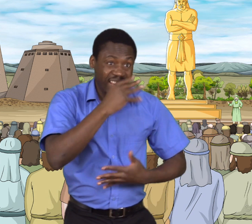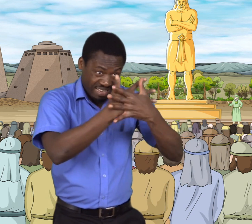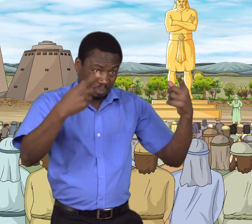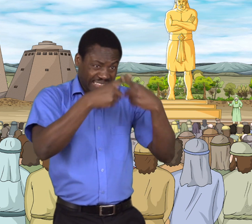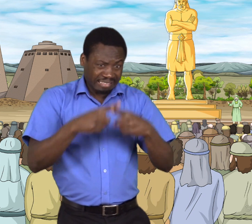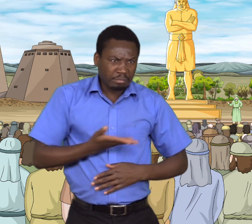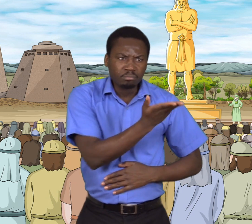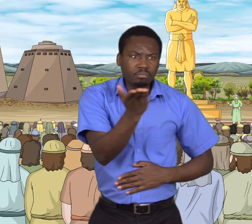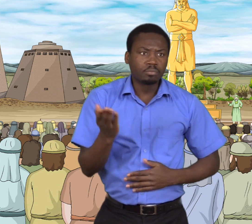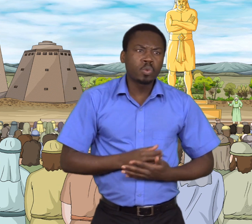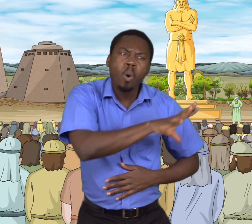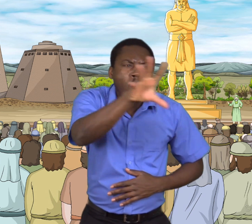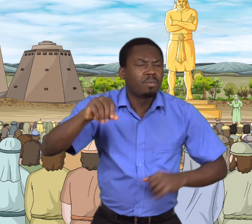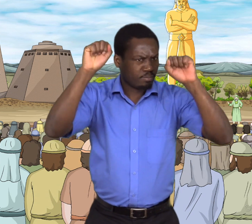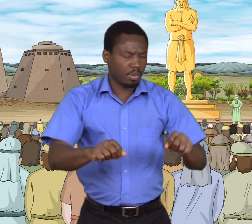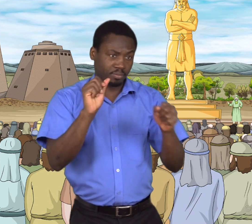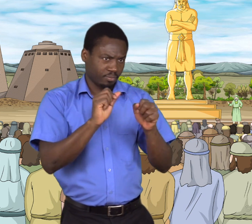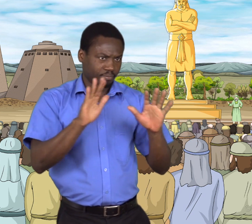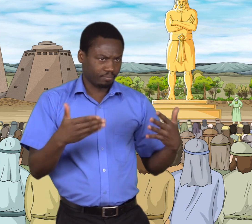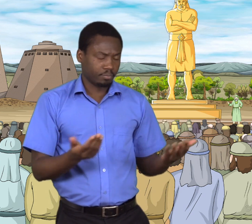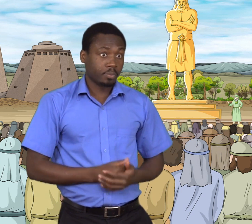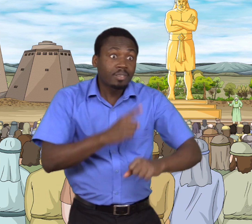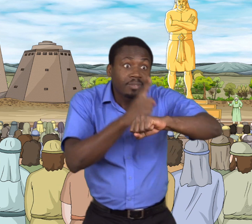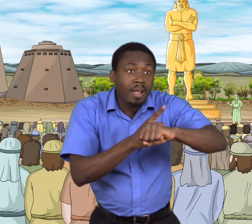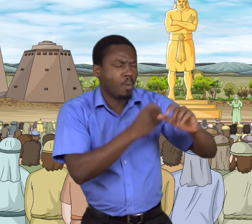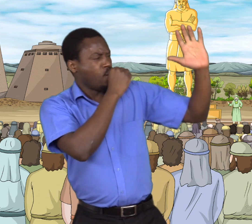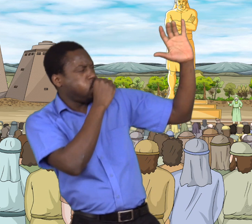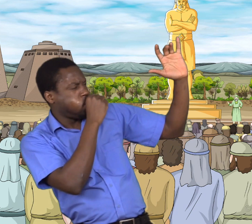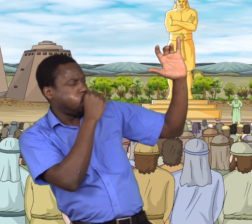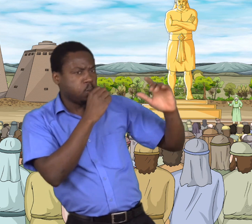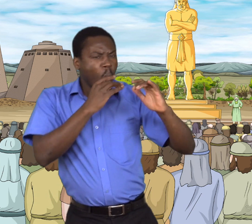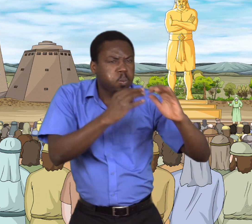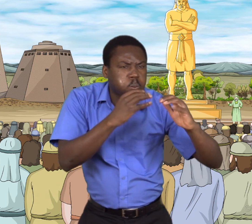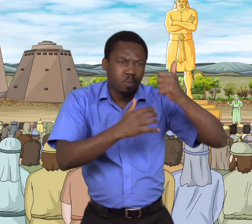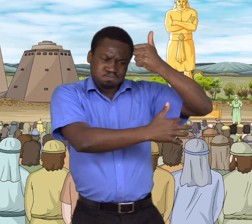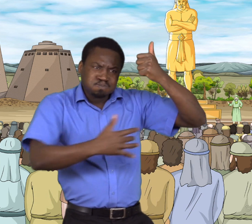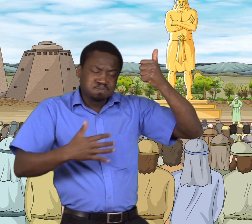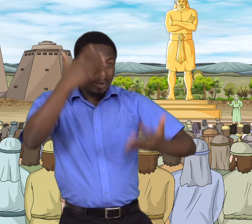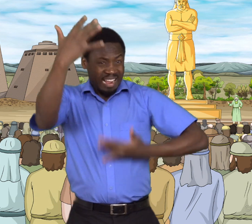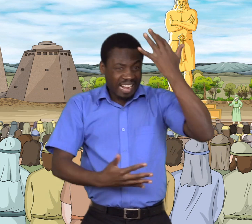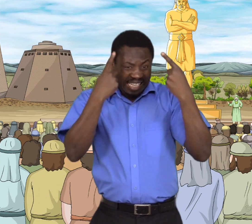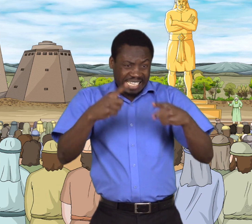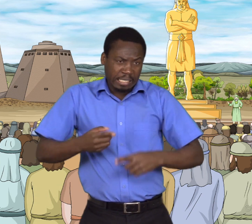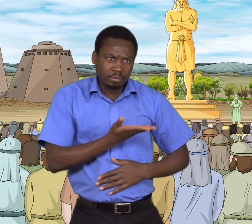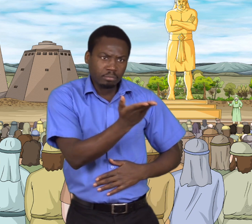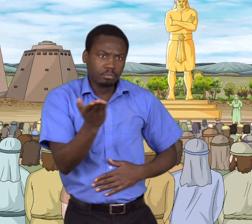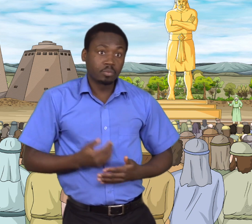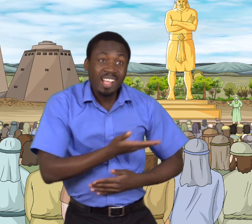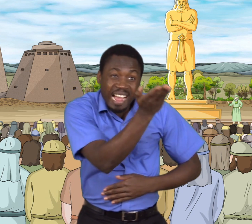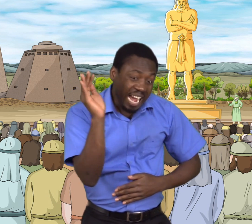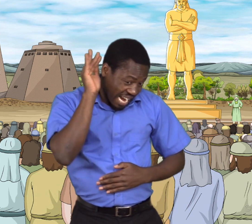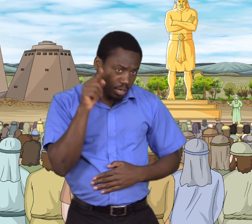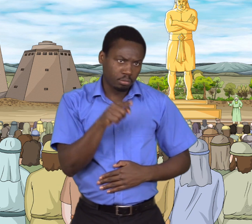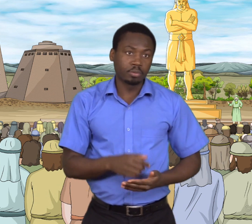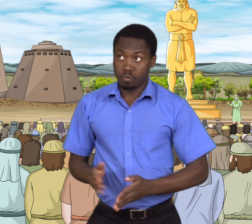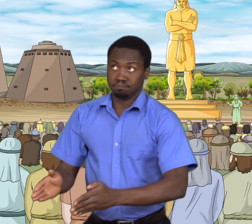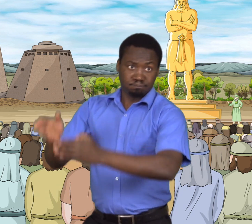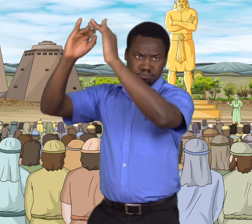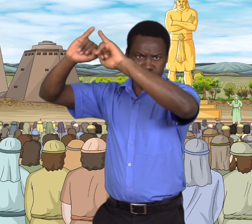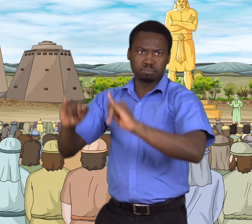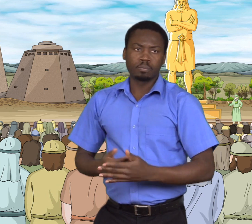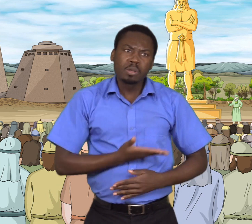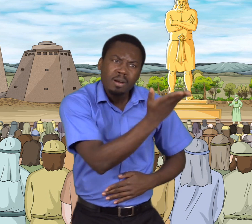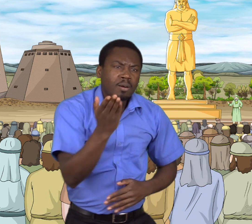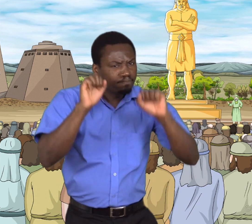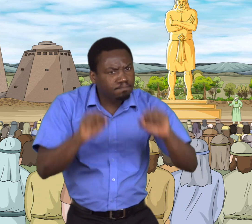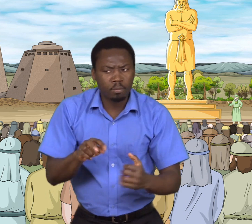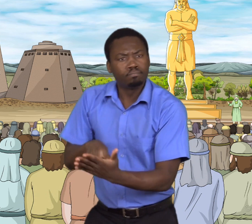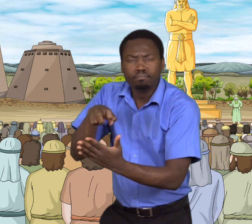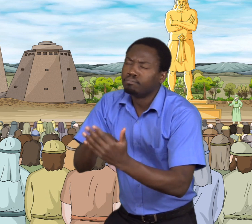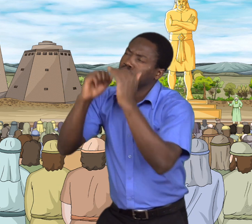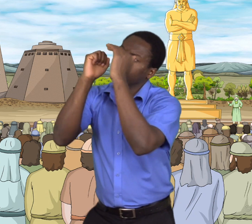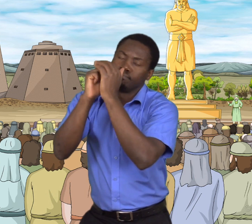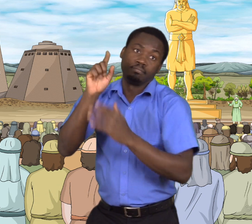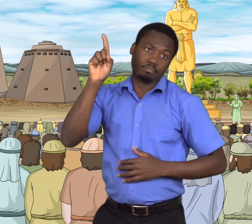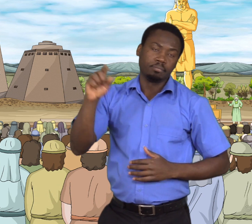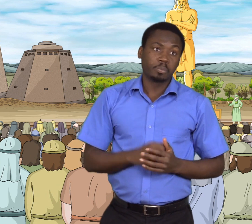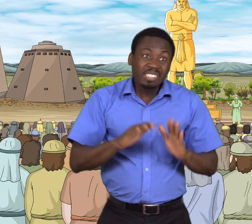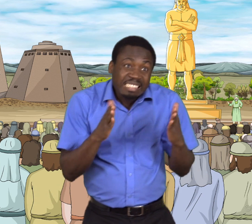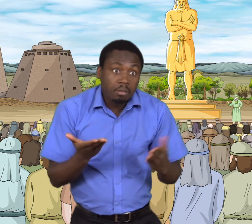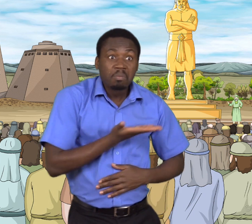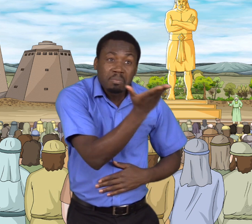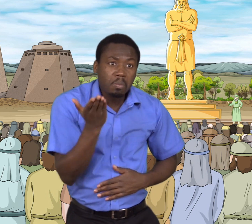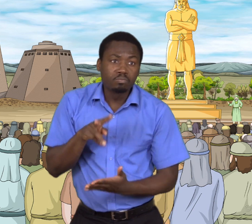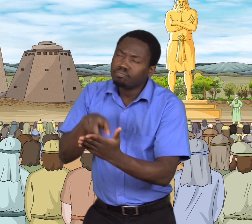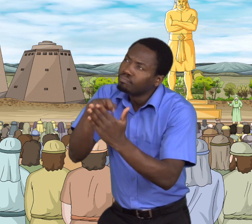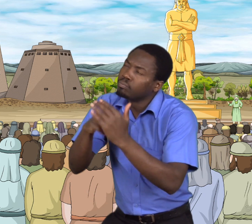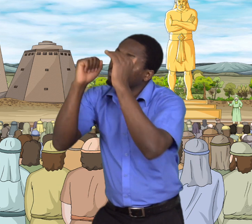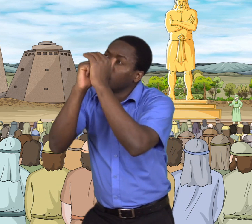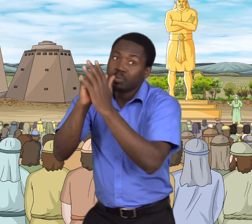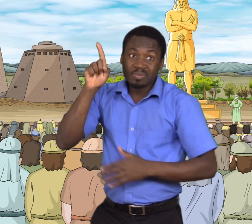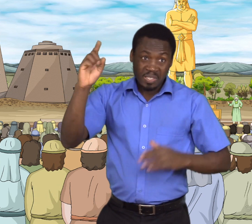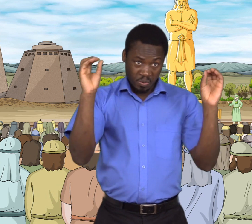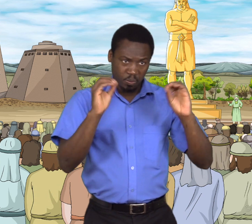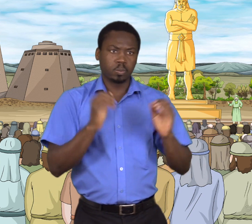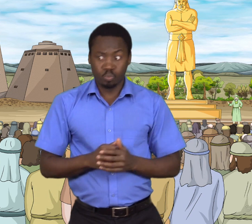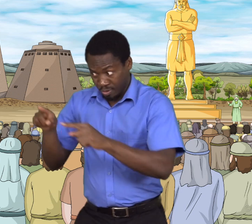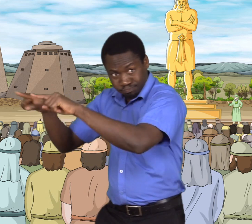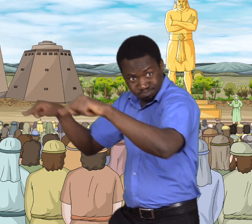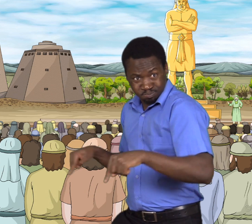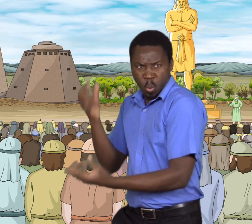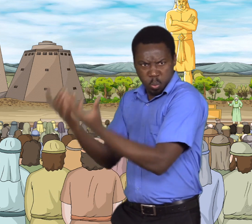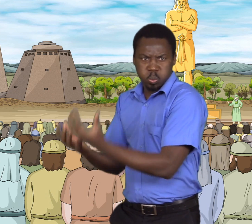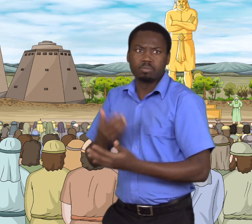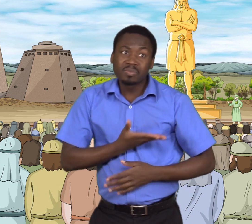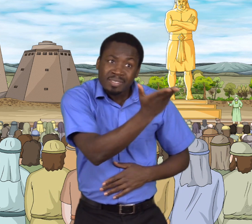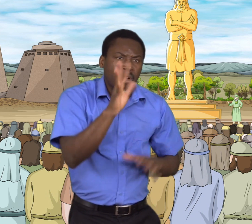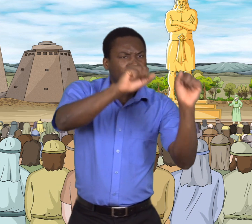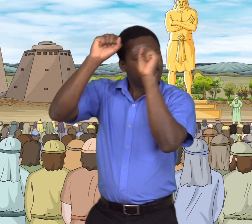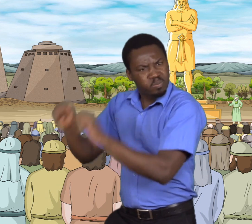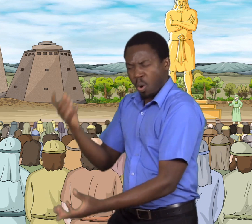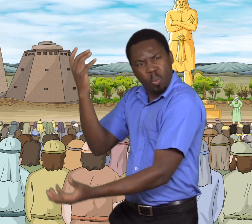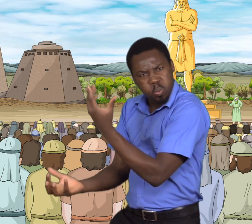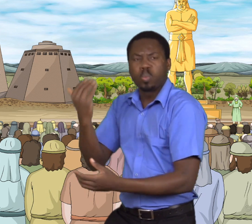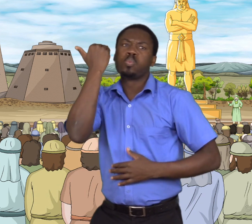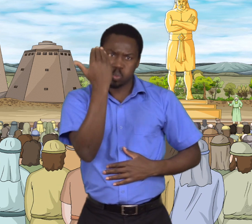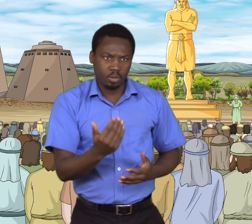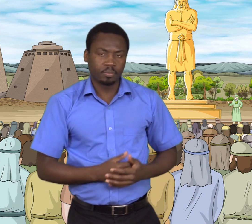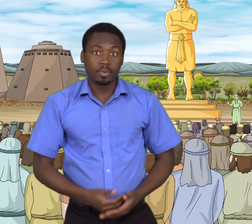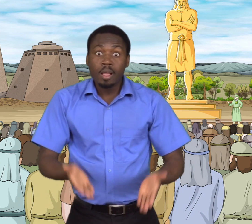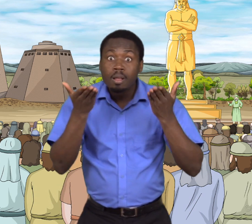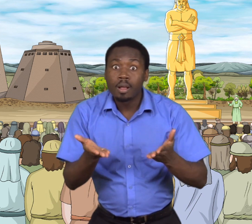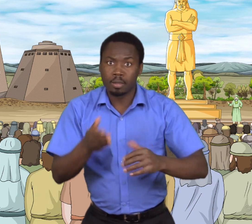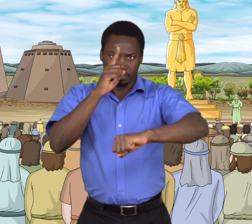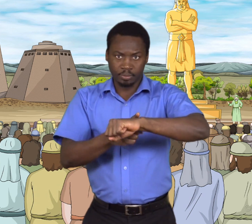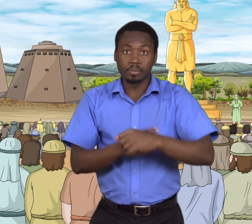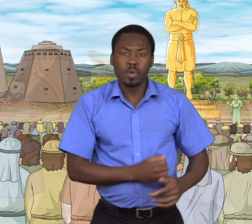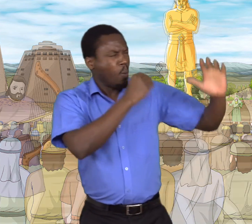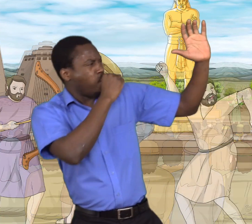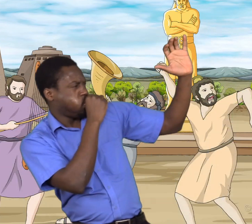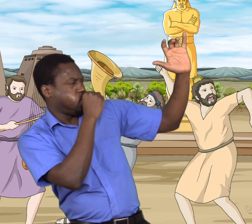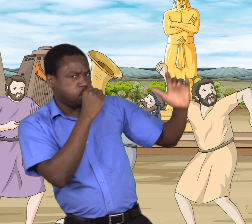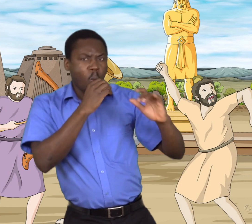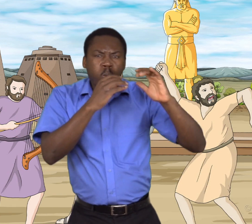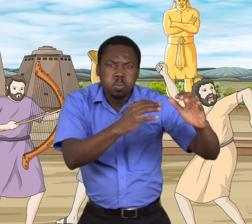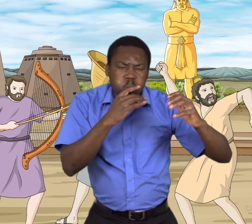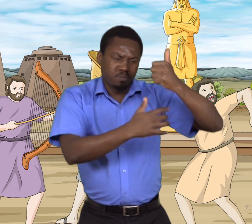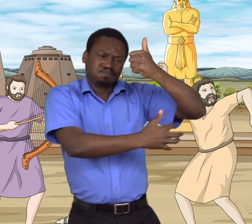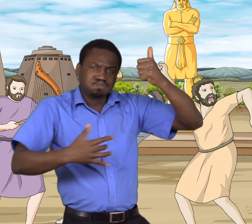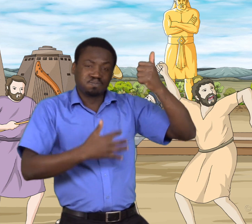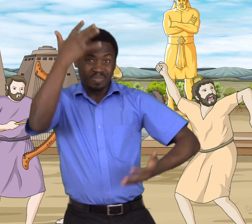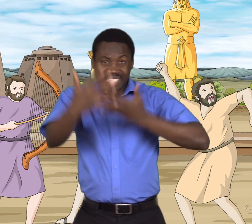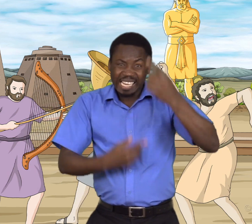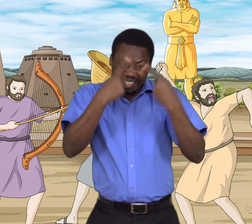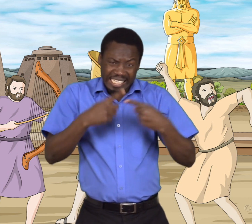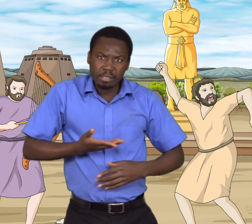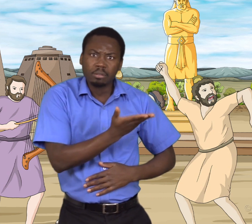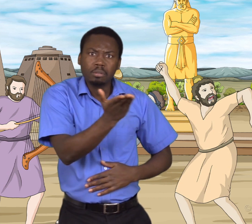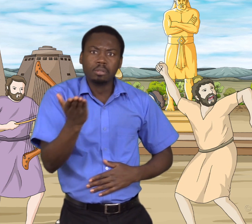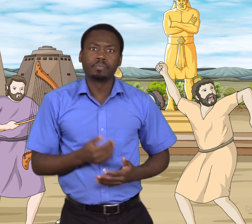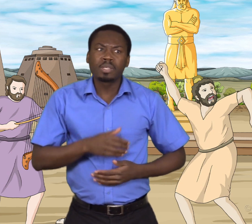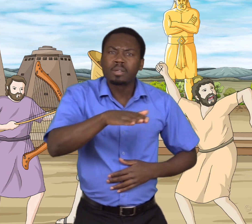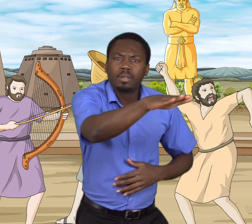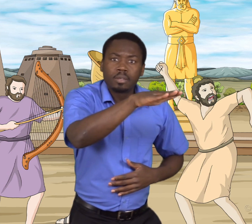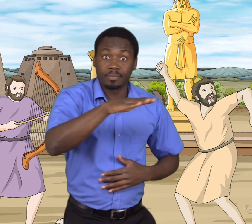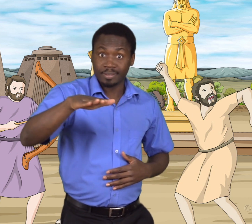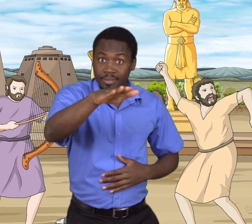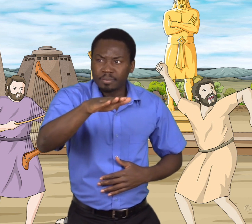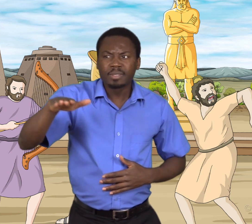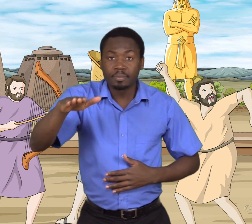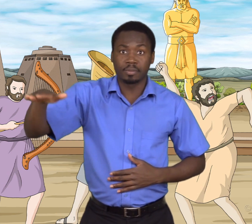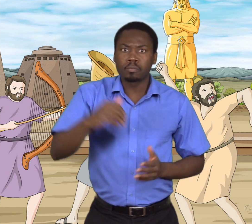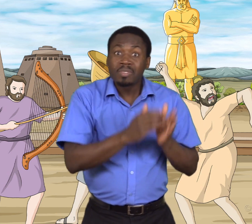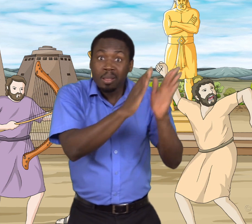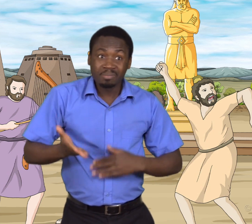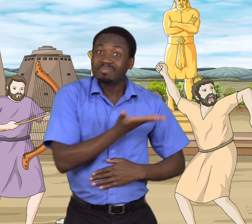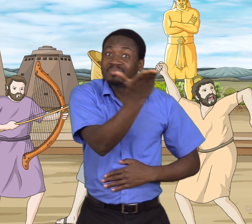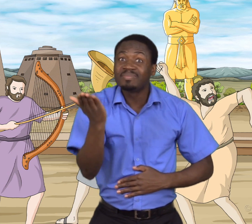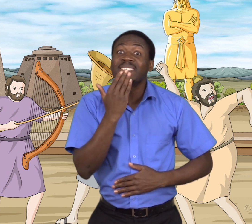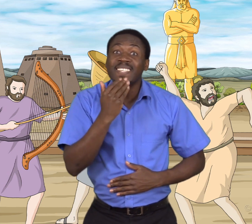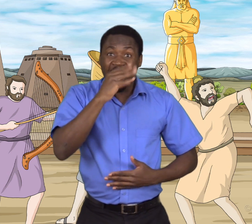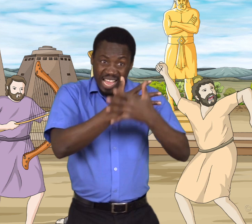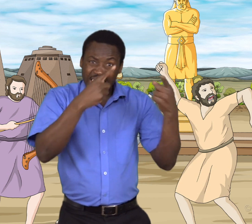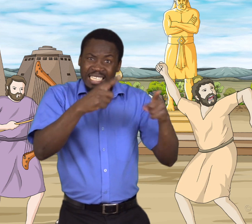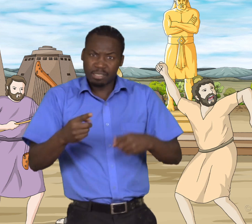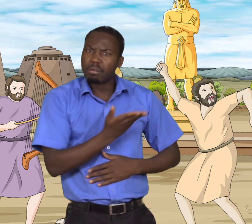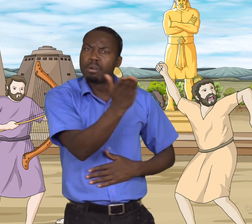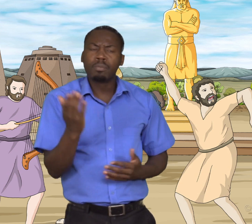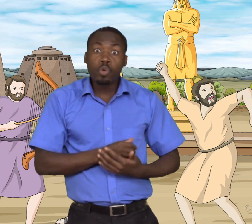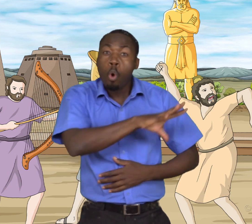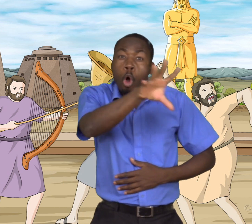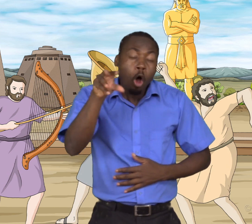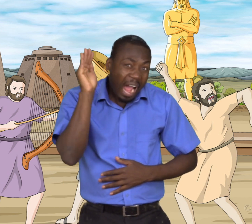Then the herald loudly proclaimed, “O people of every nation and language, this is what you are commanded: As soon as you hear the sound of the horn, flute, zither, lyre, harp, pipes, and all kinds of music, you must fall down and worship the golden statue that King Nebuchadnezzar has set up.